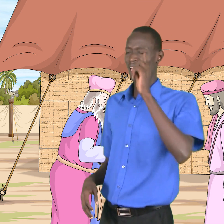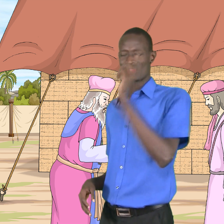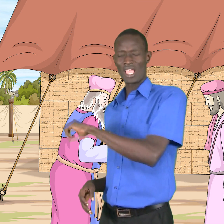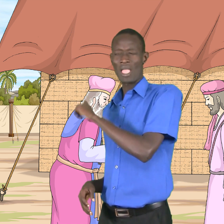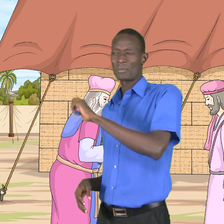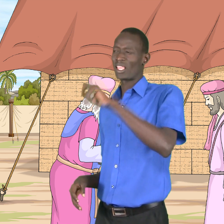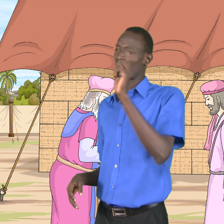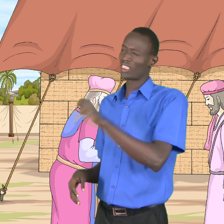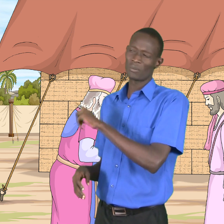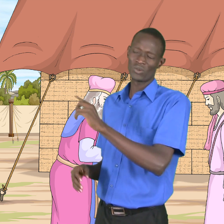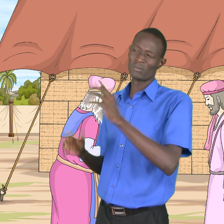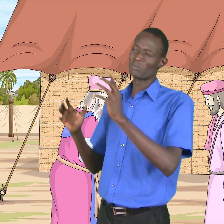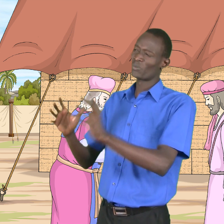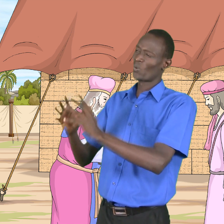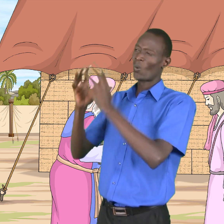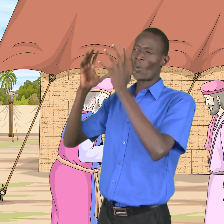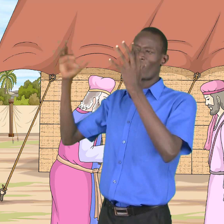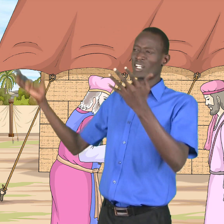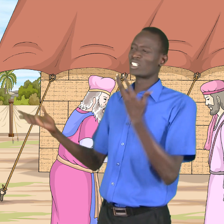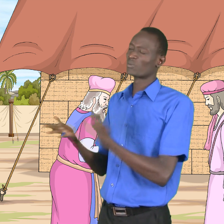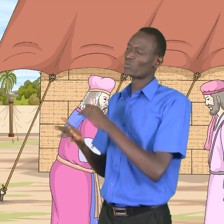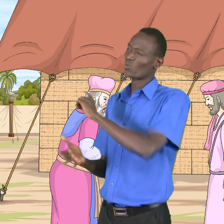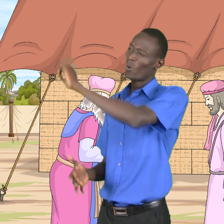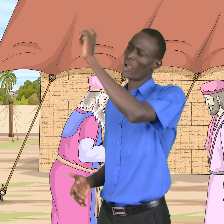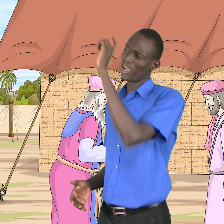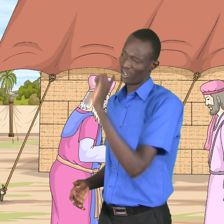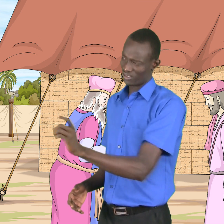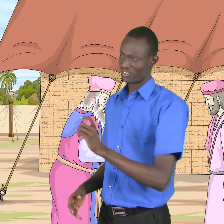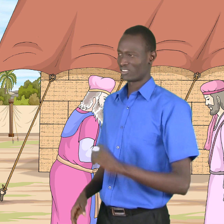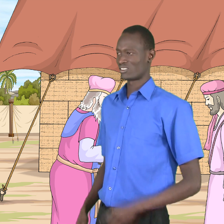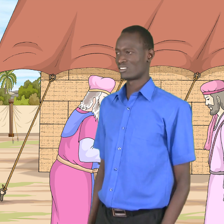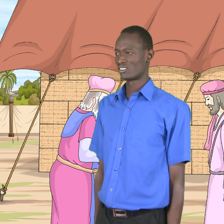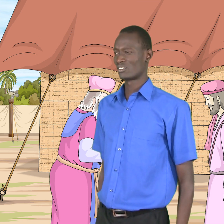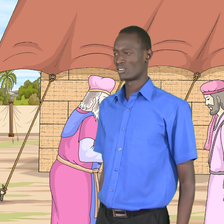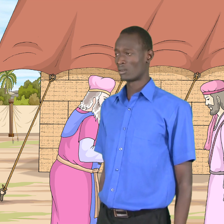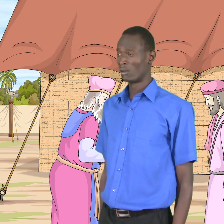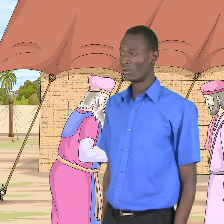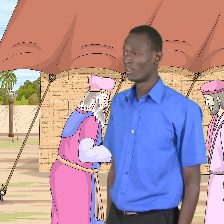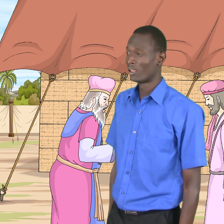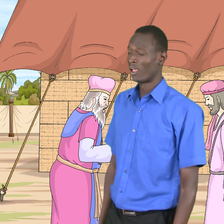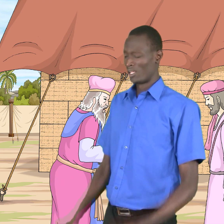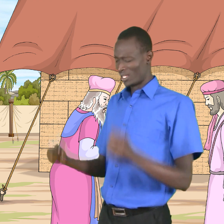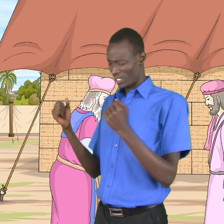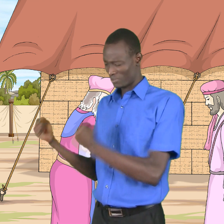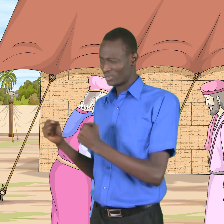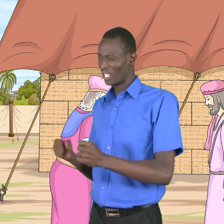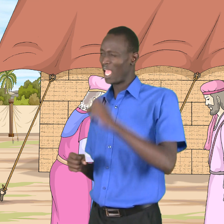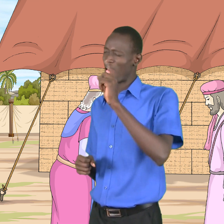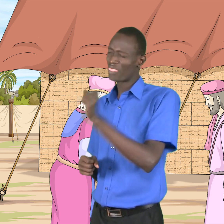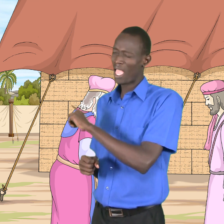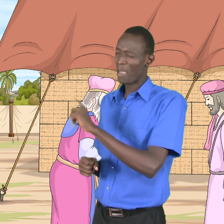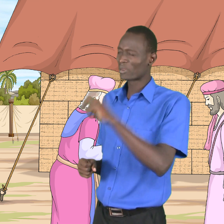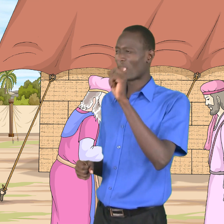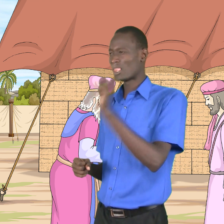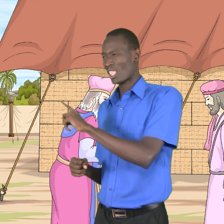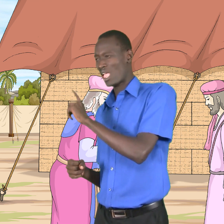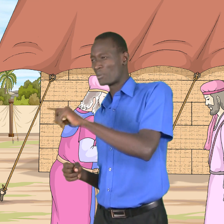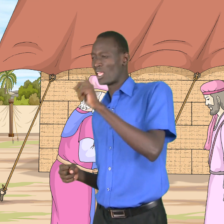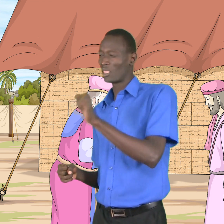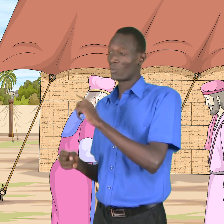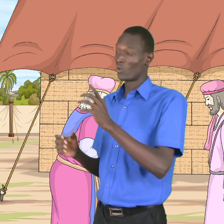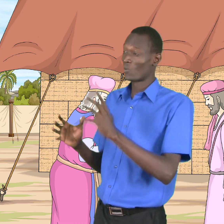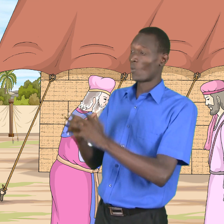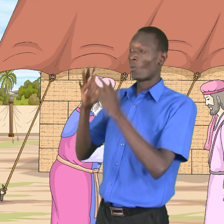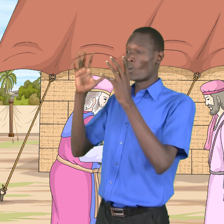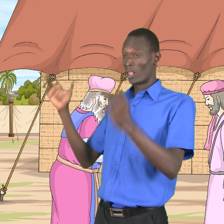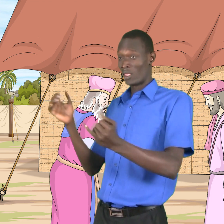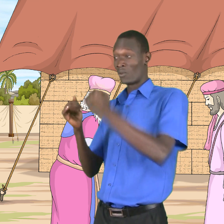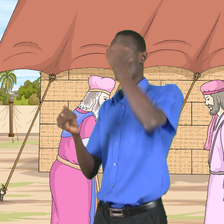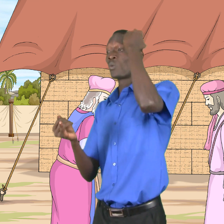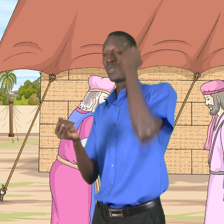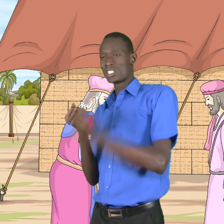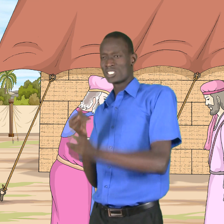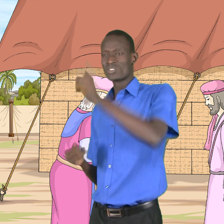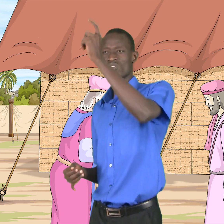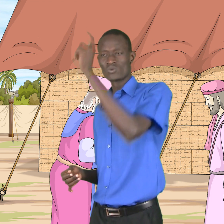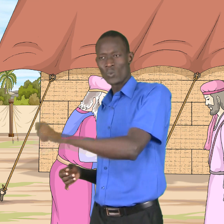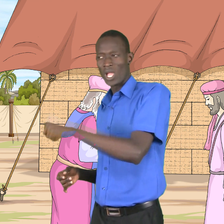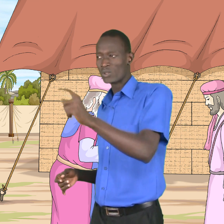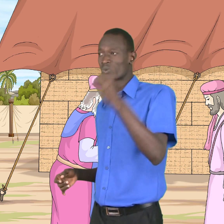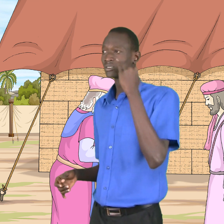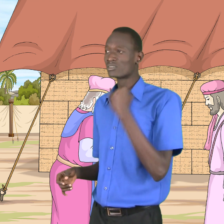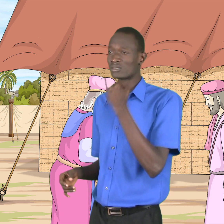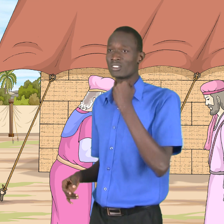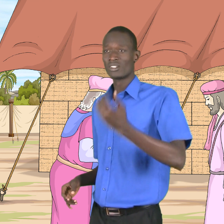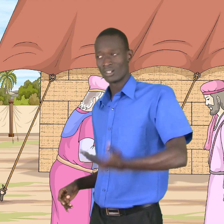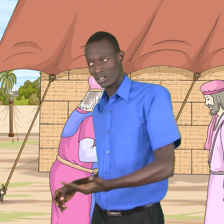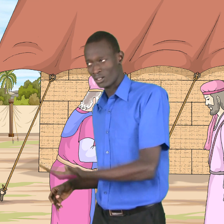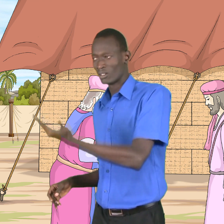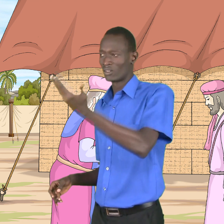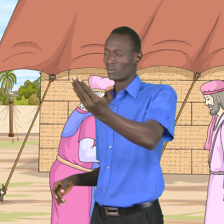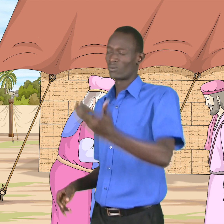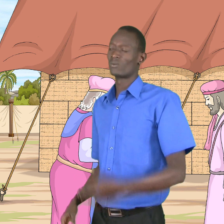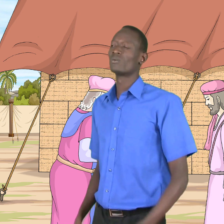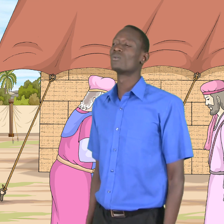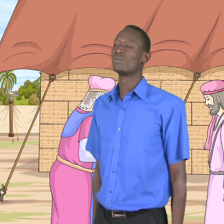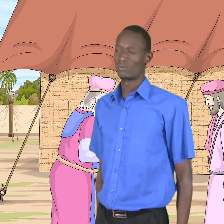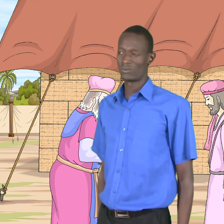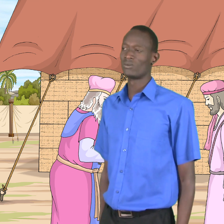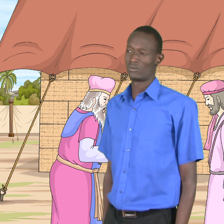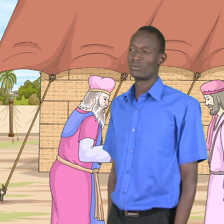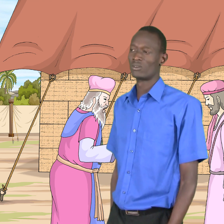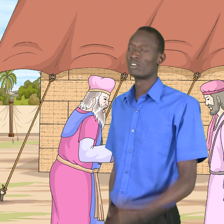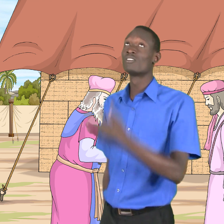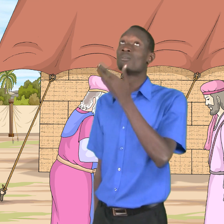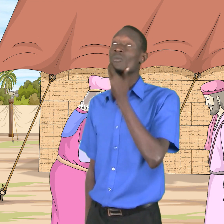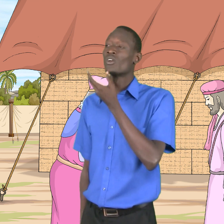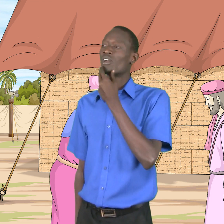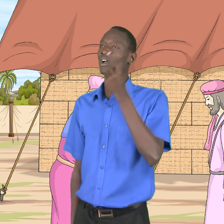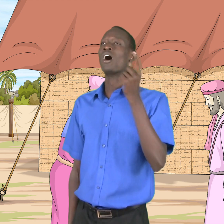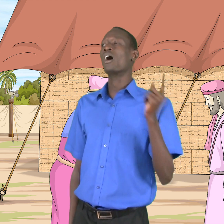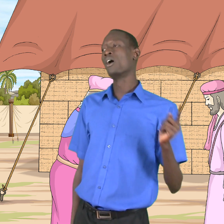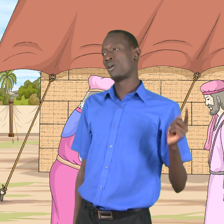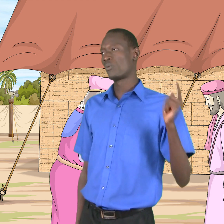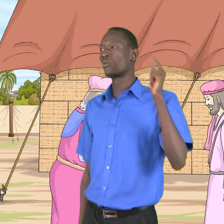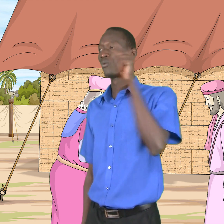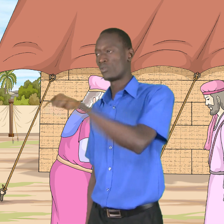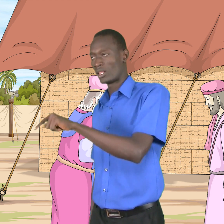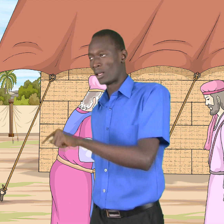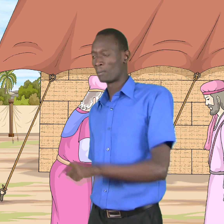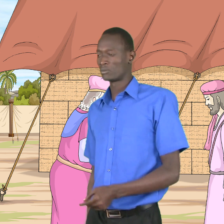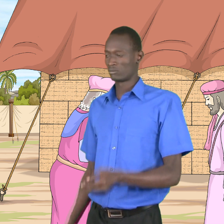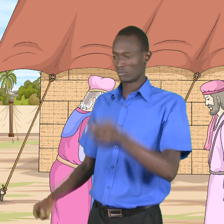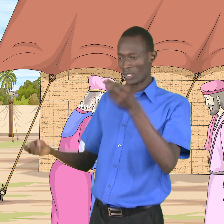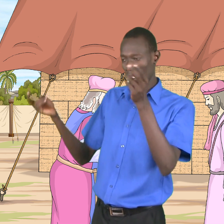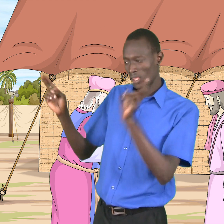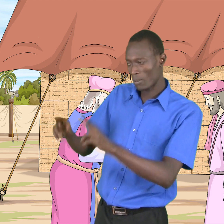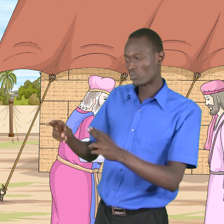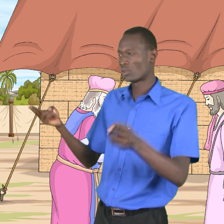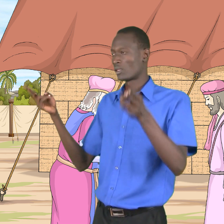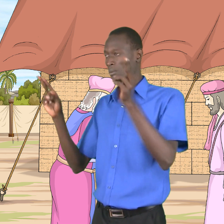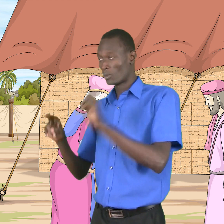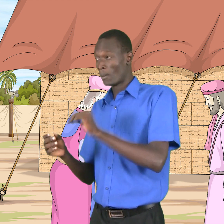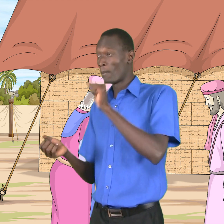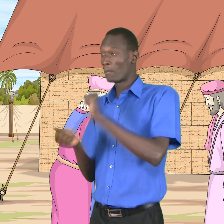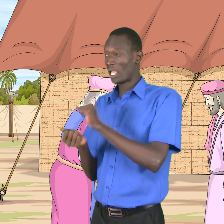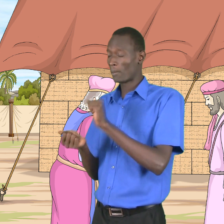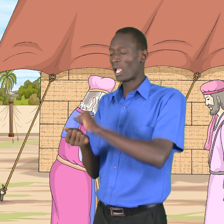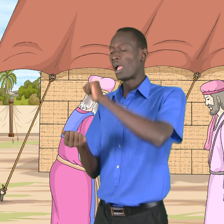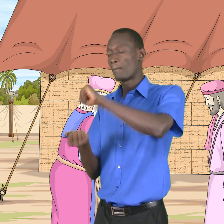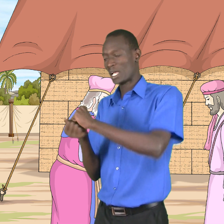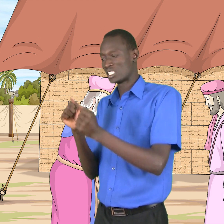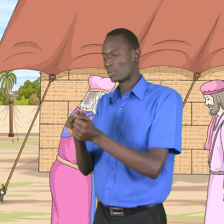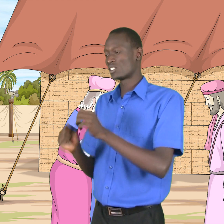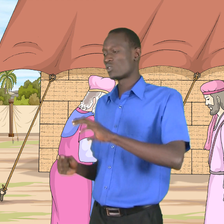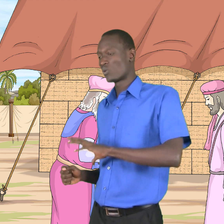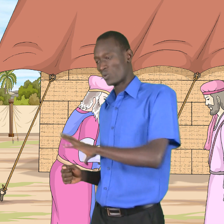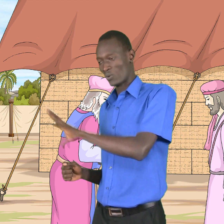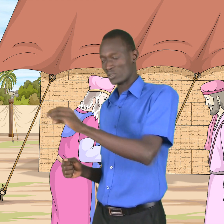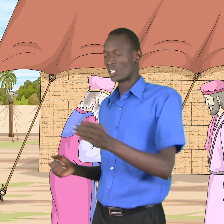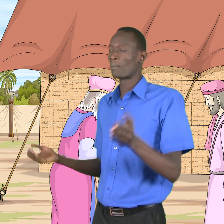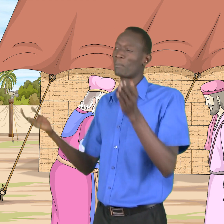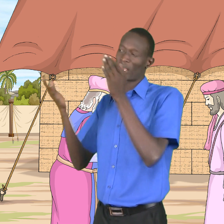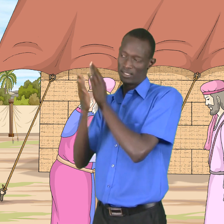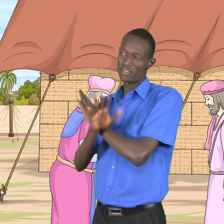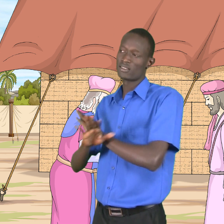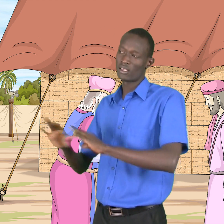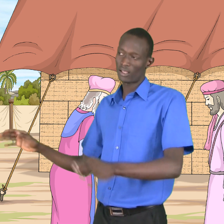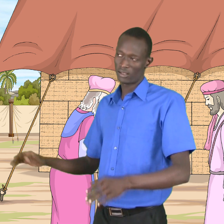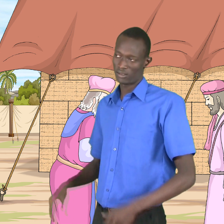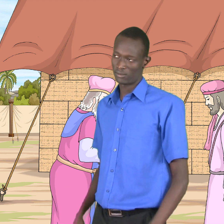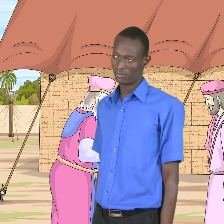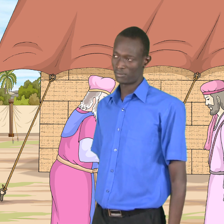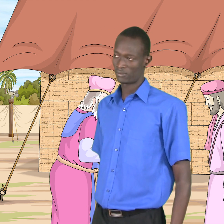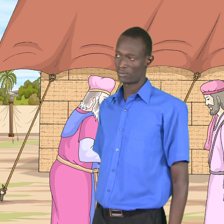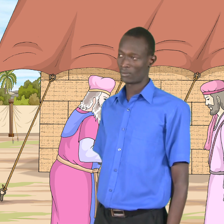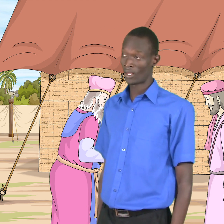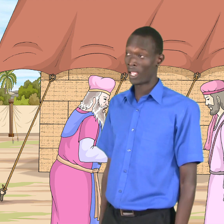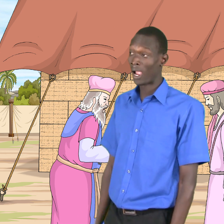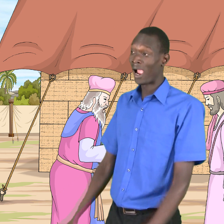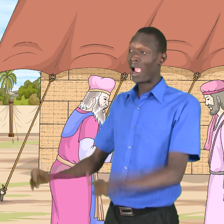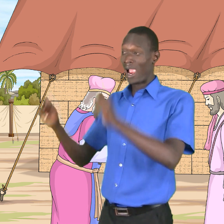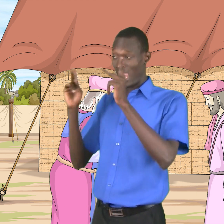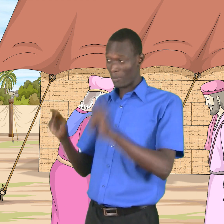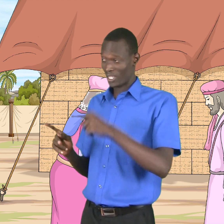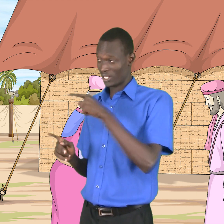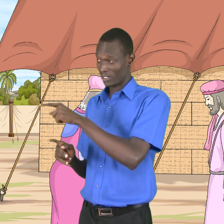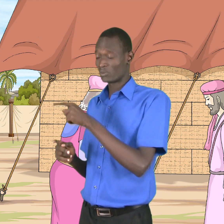No, my sons; it is not a good report I hear circulating among the LORD’s people.